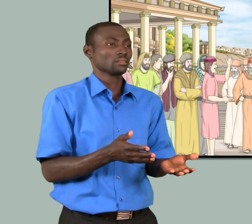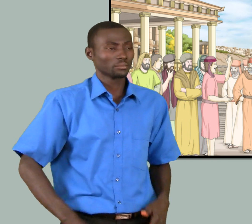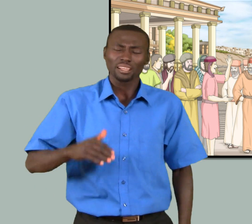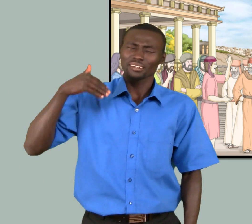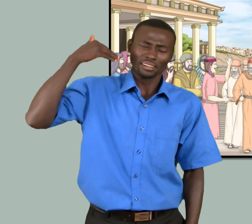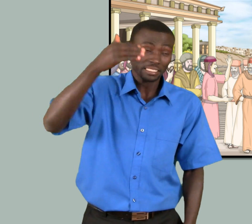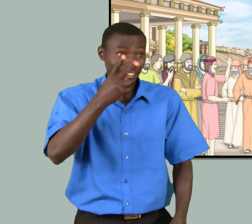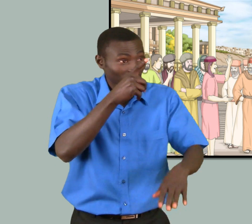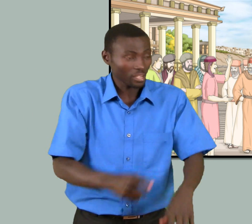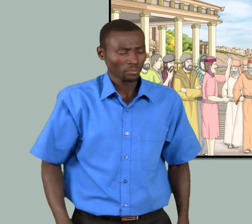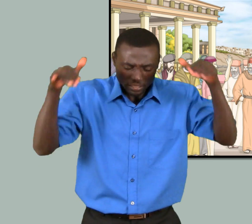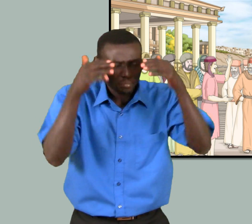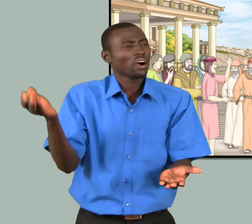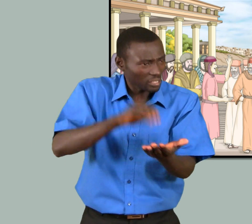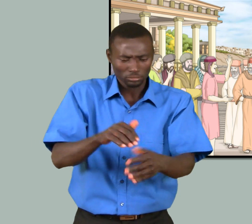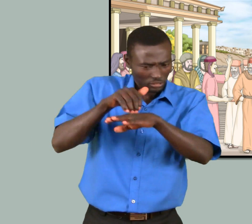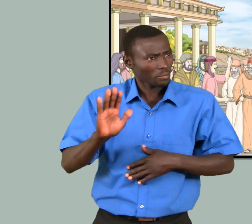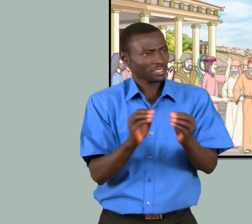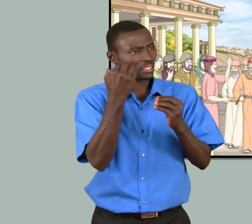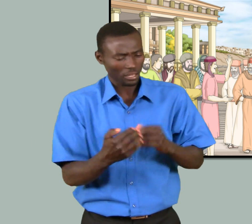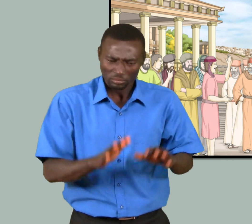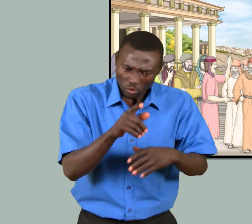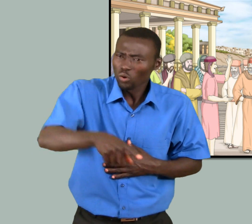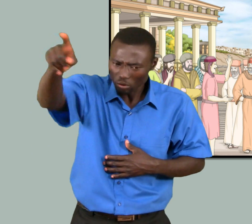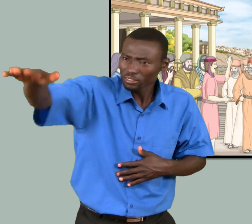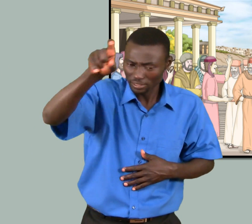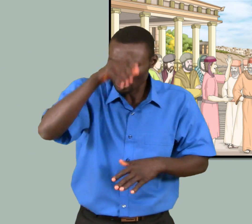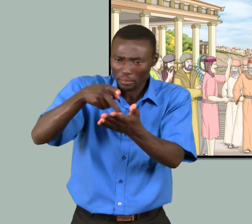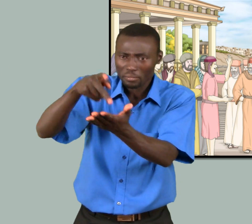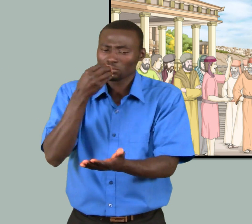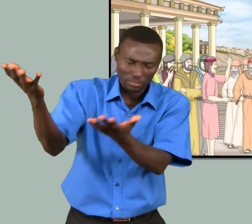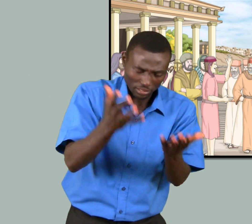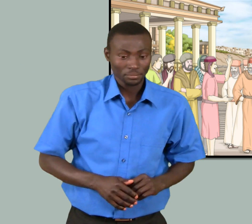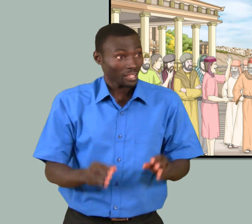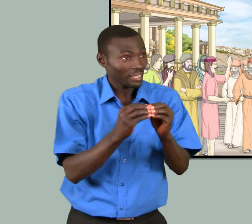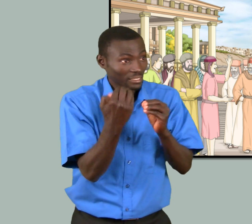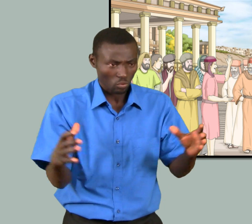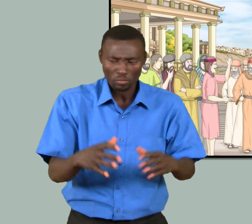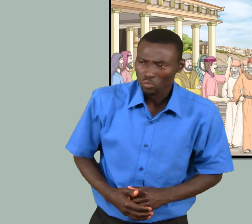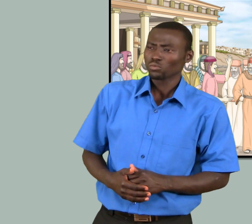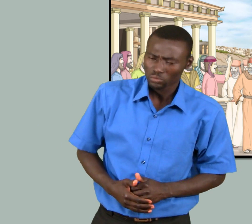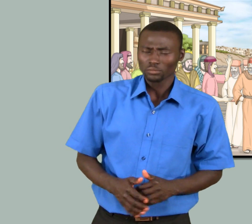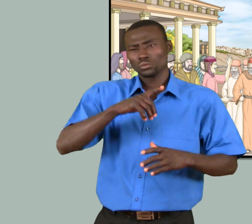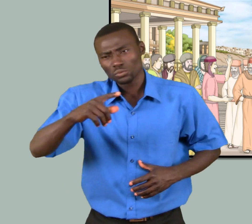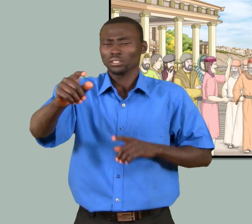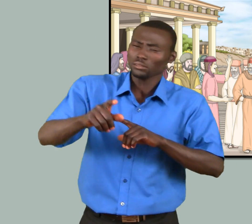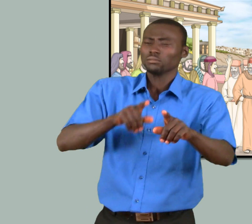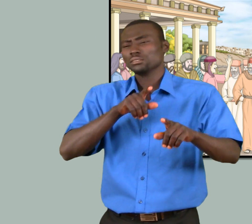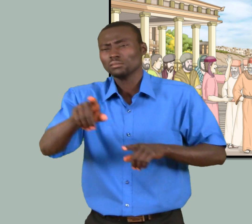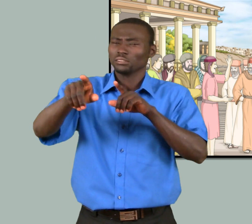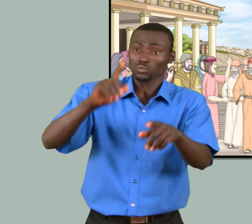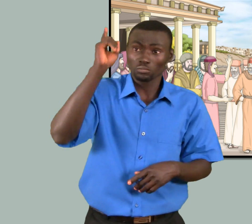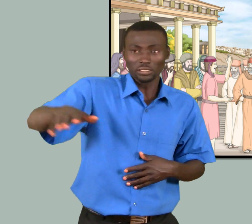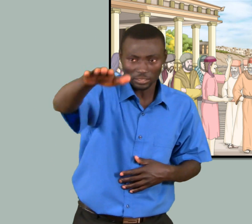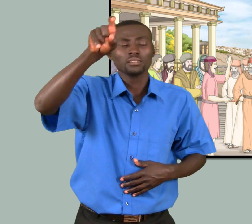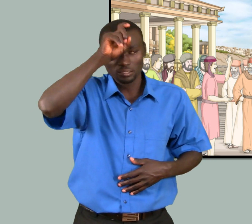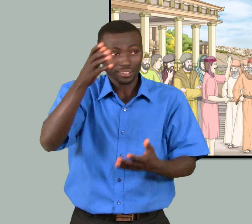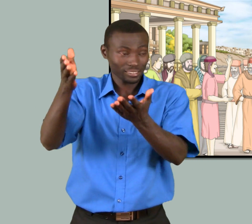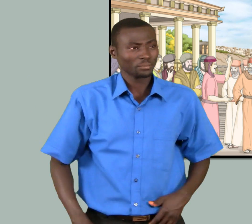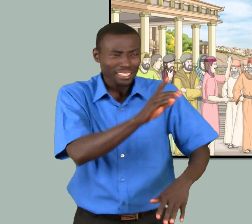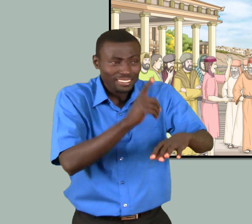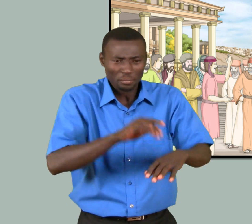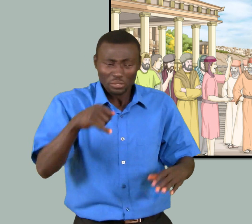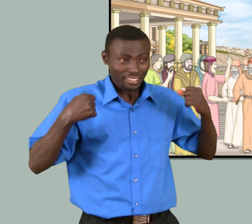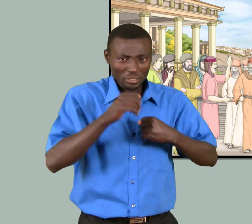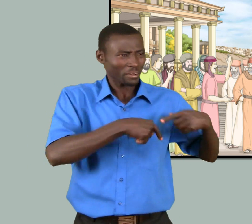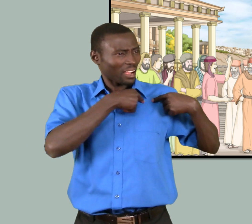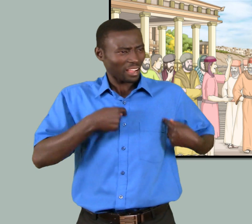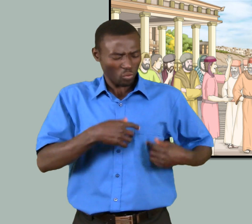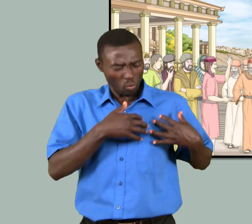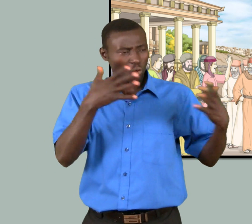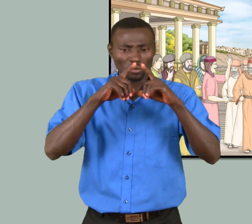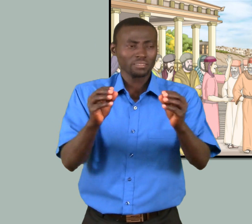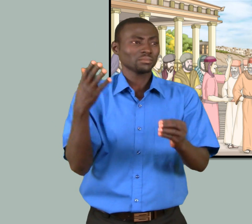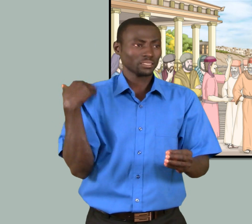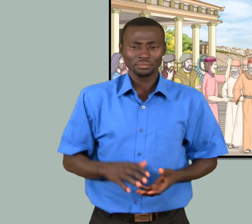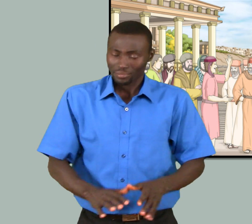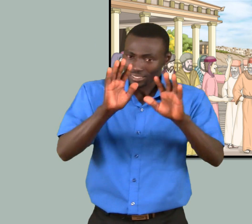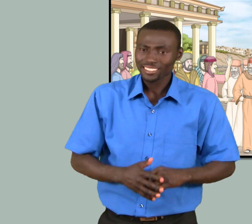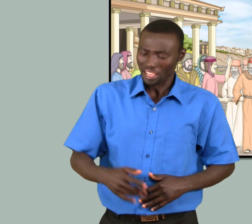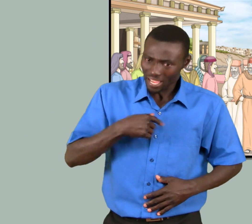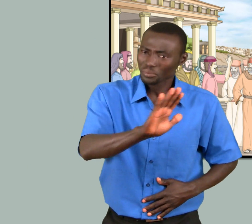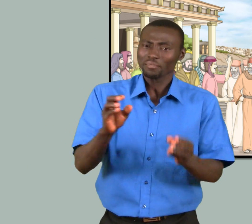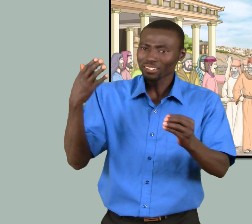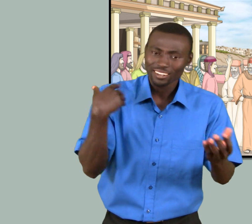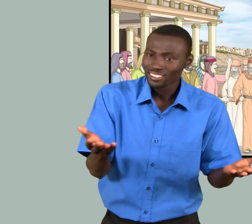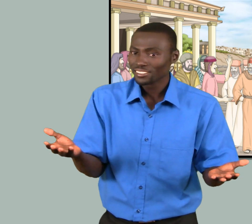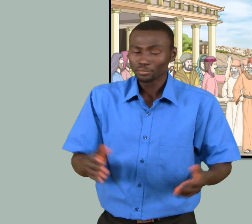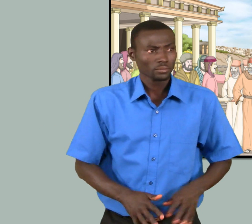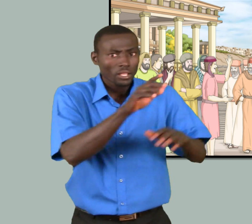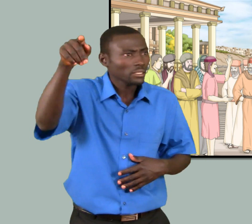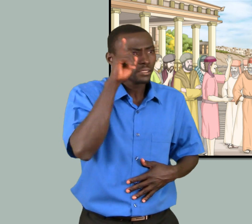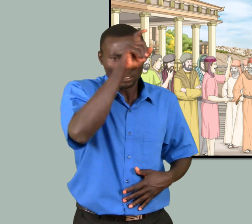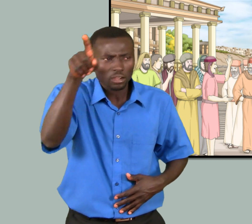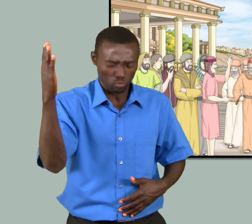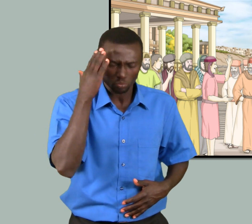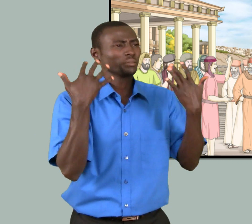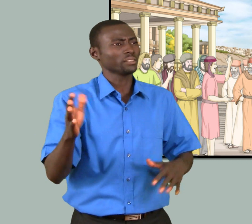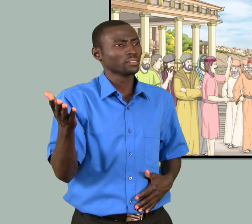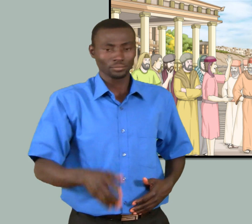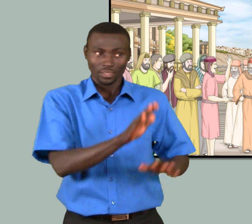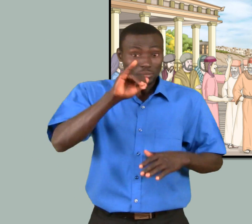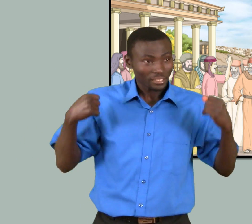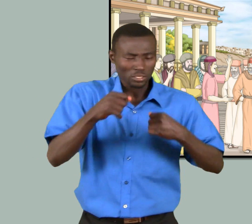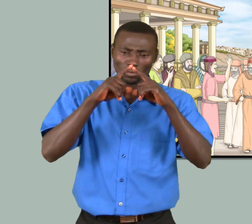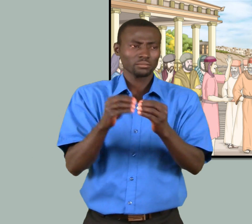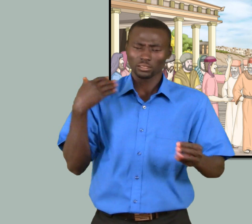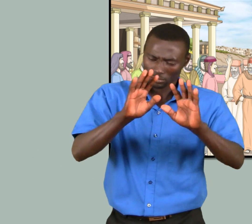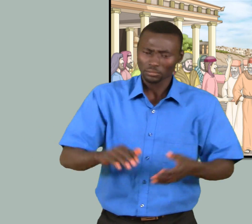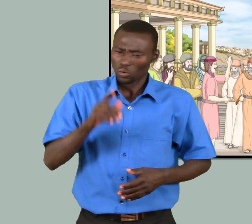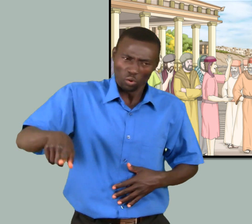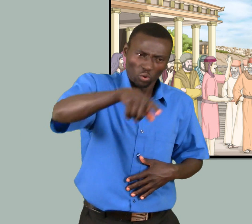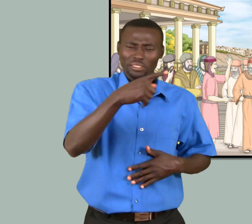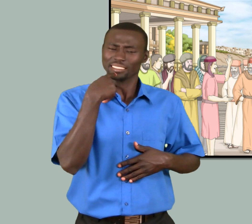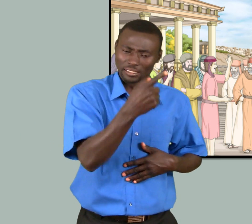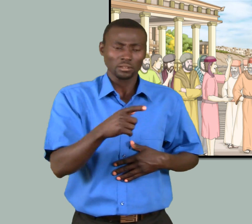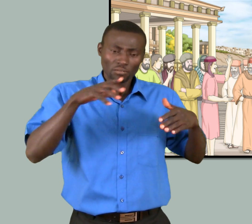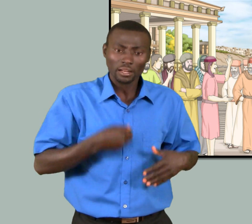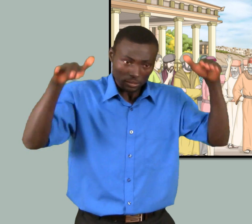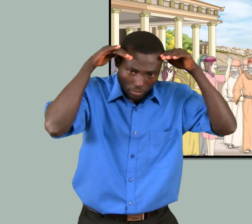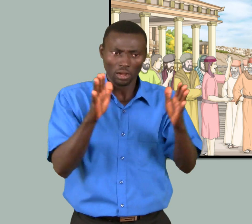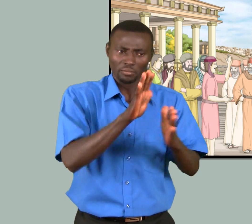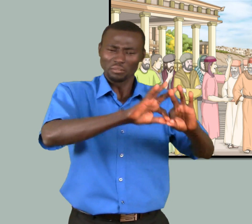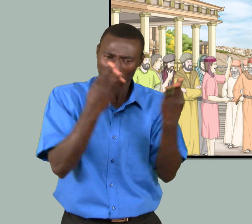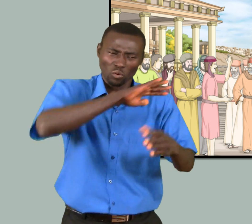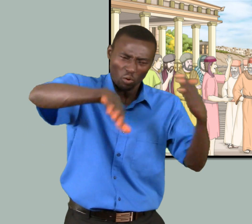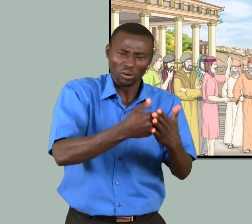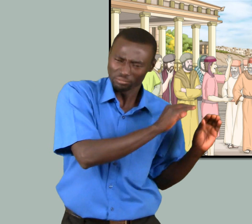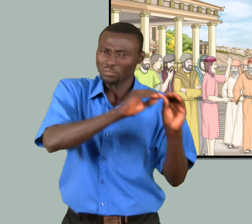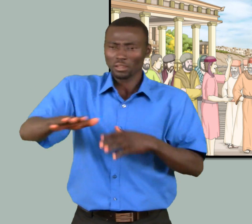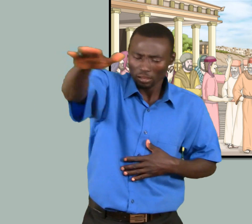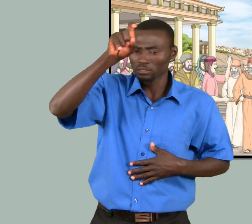On their second visit, Joseph revealed his identity to his brothers, and his family became known to Pharaoh.